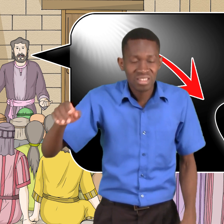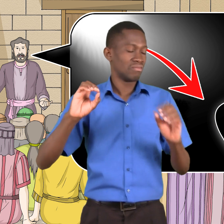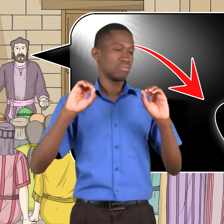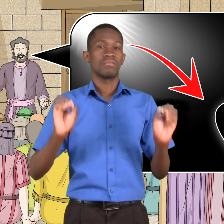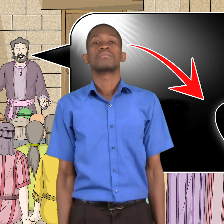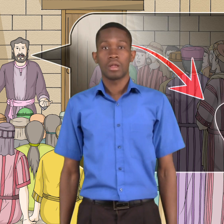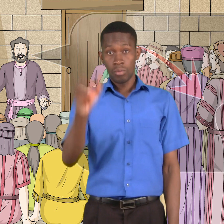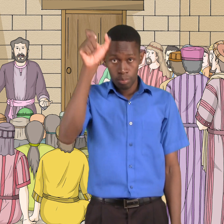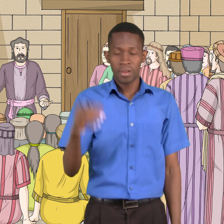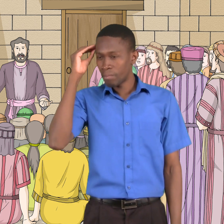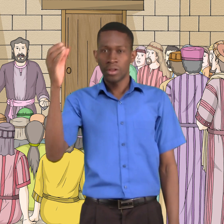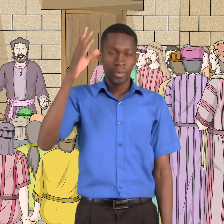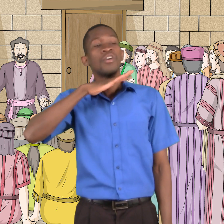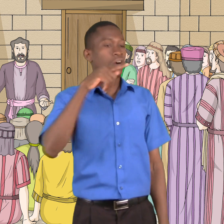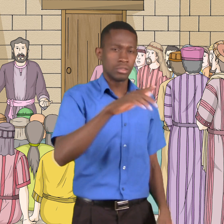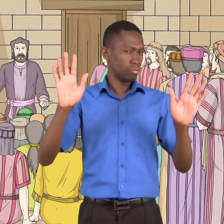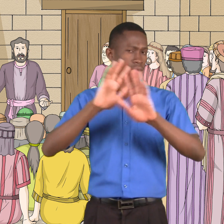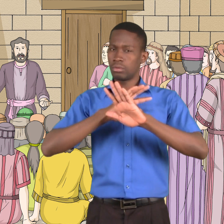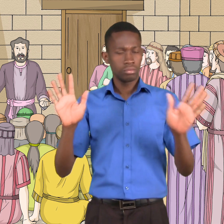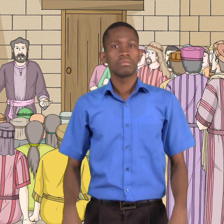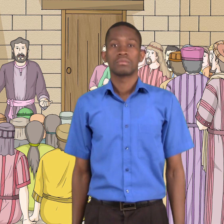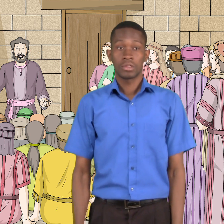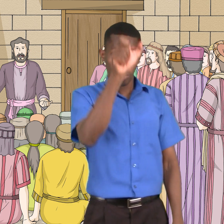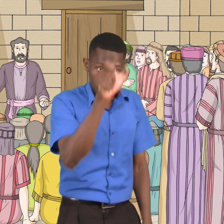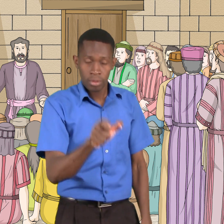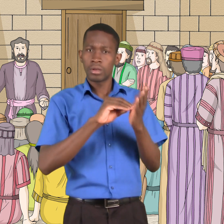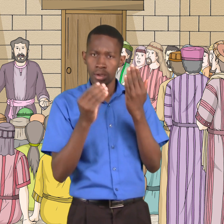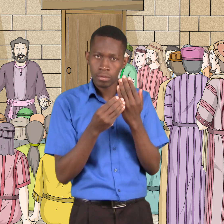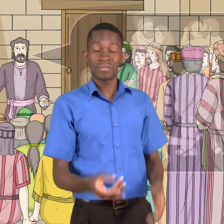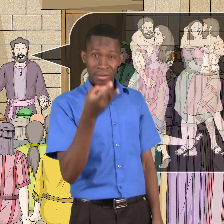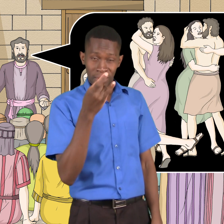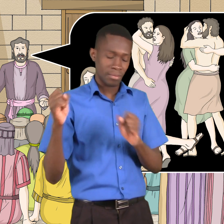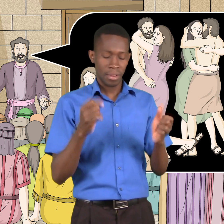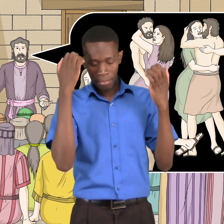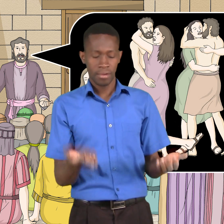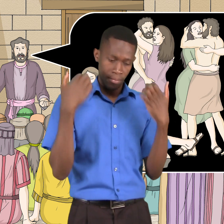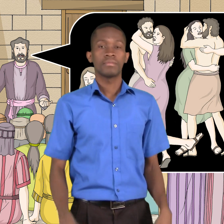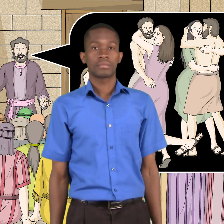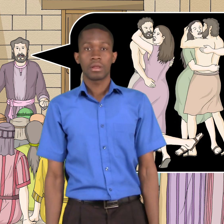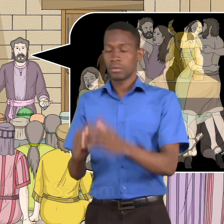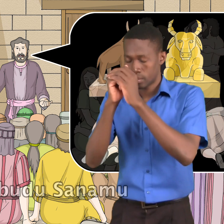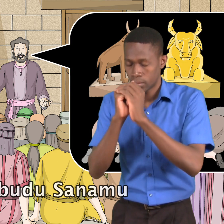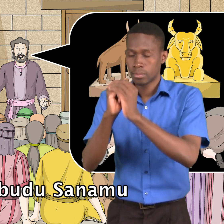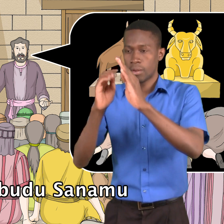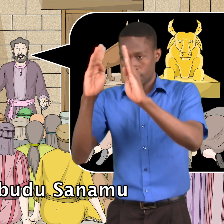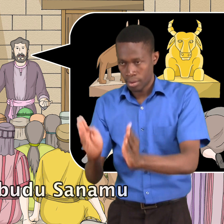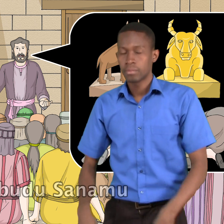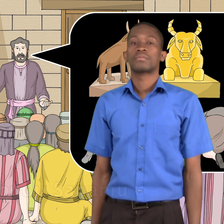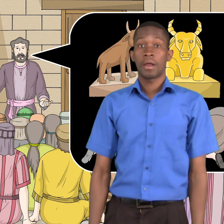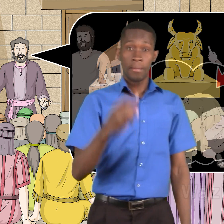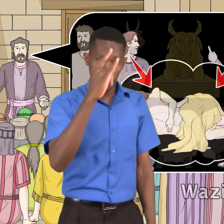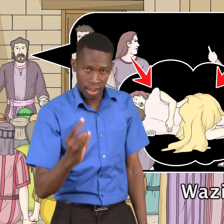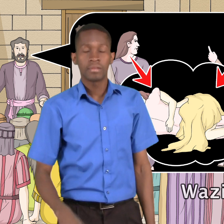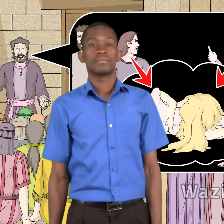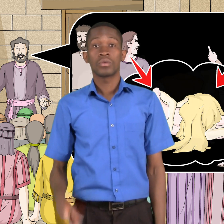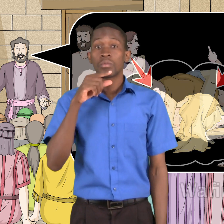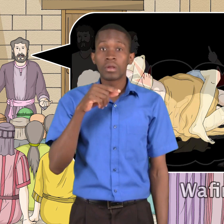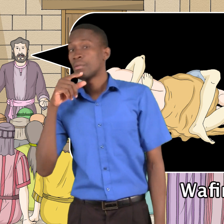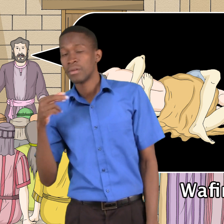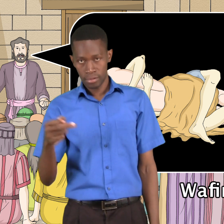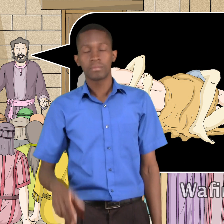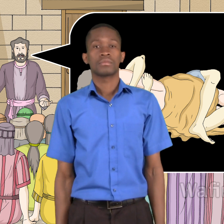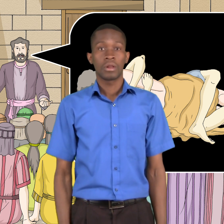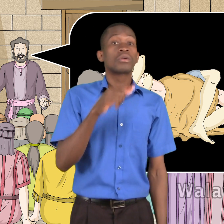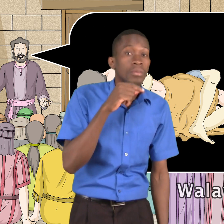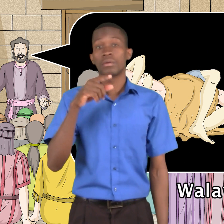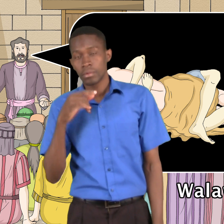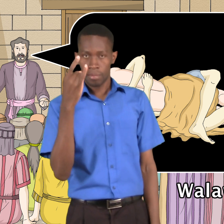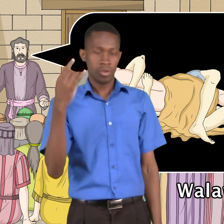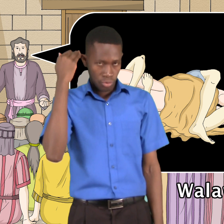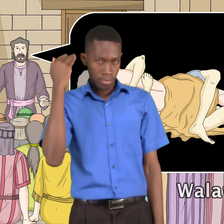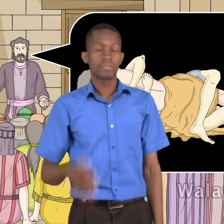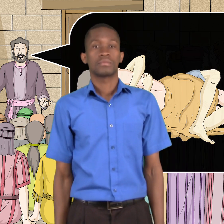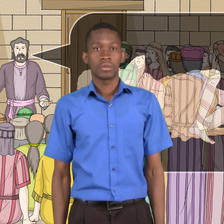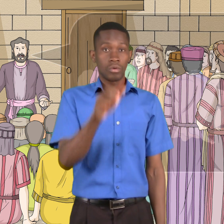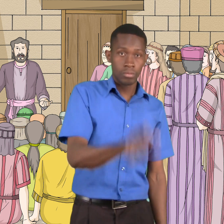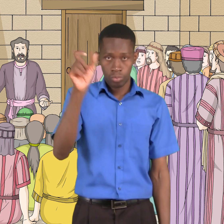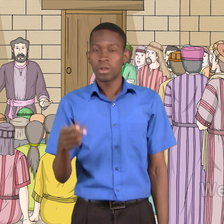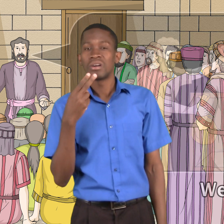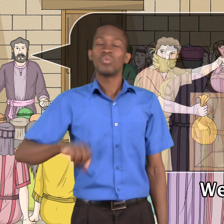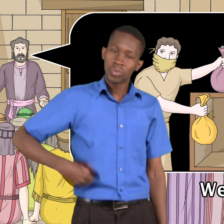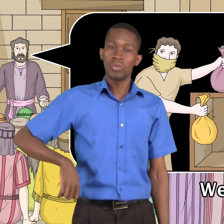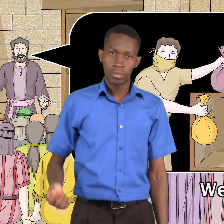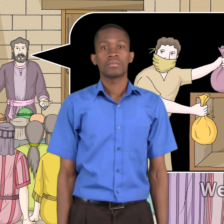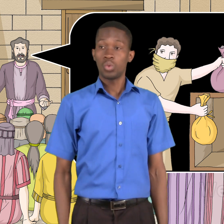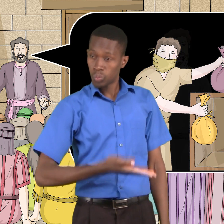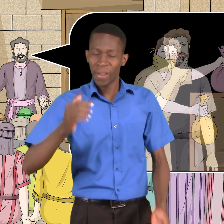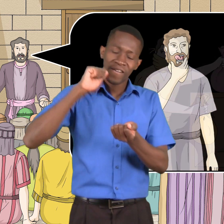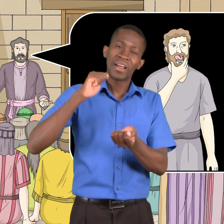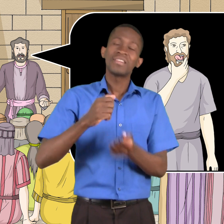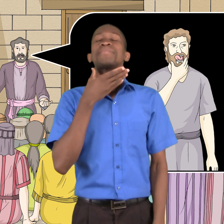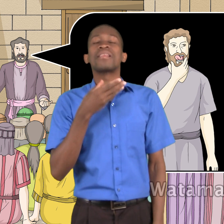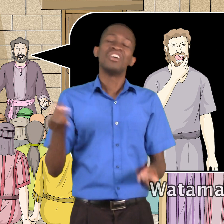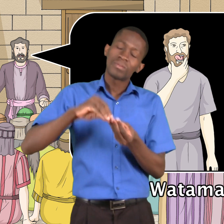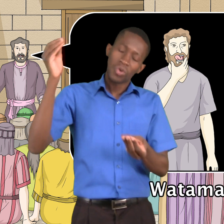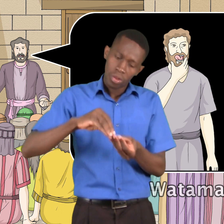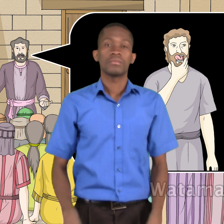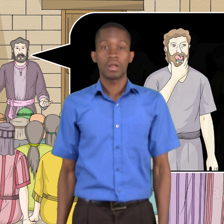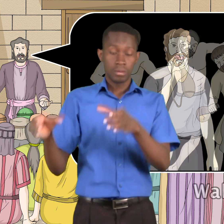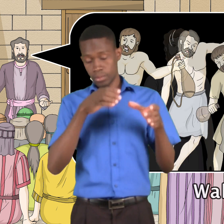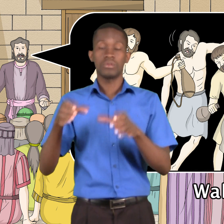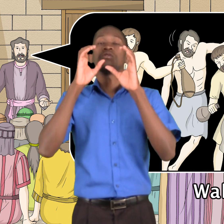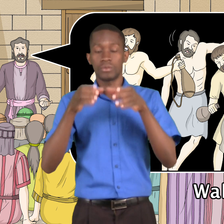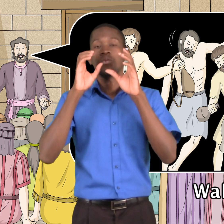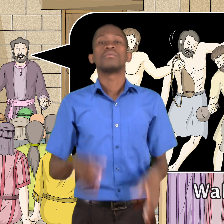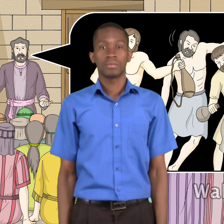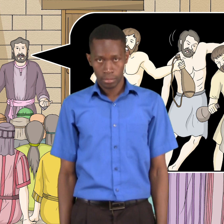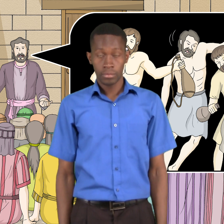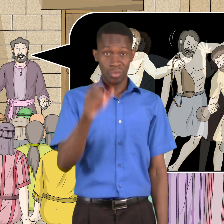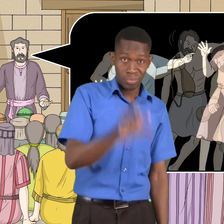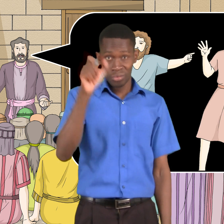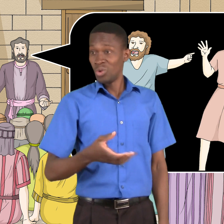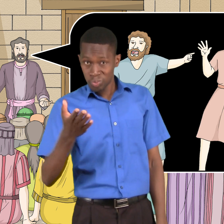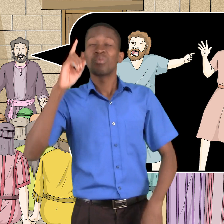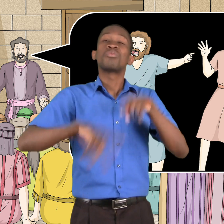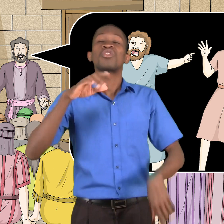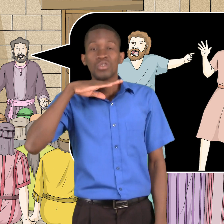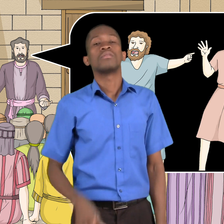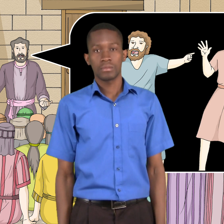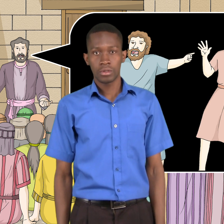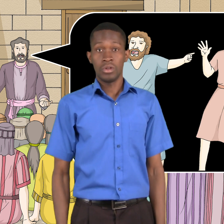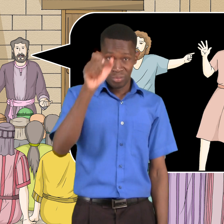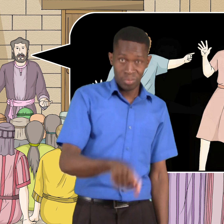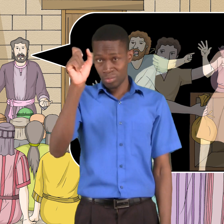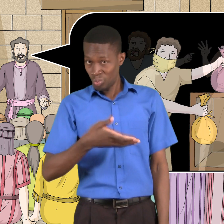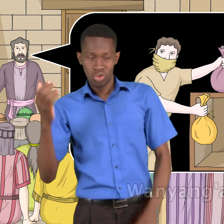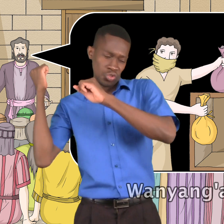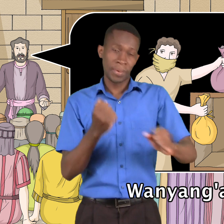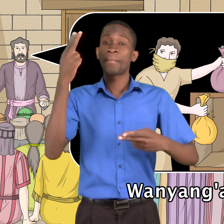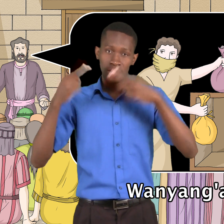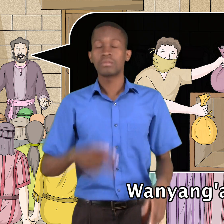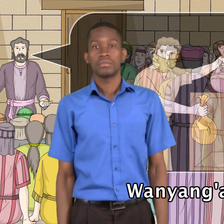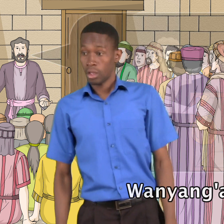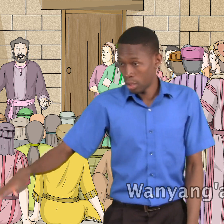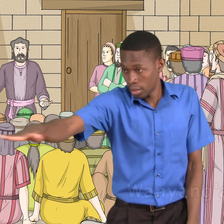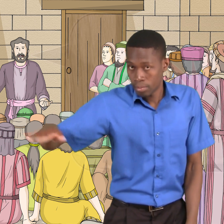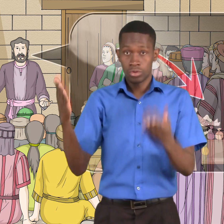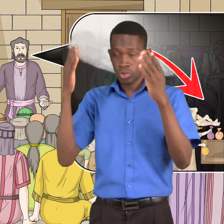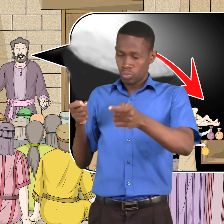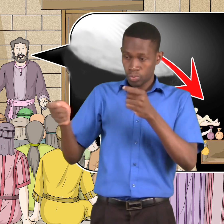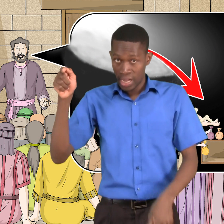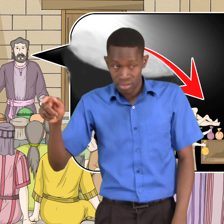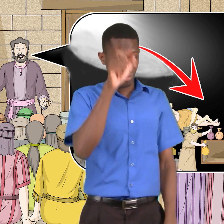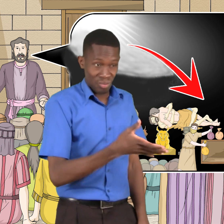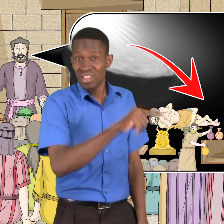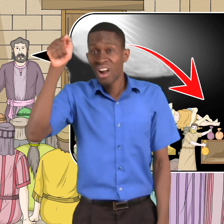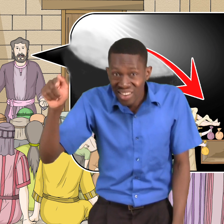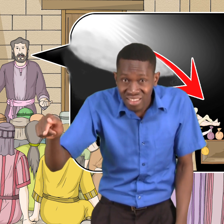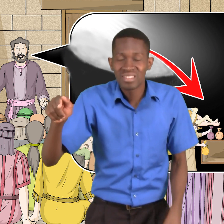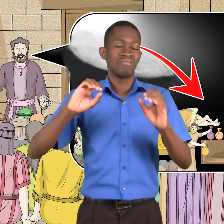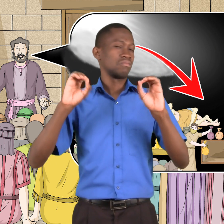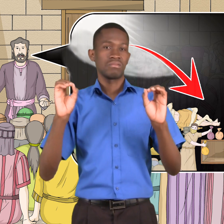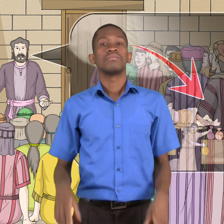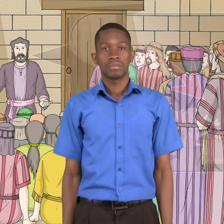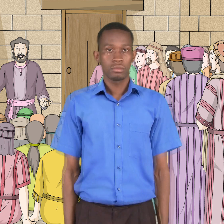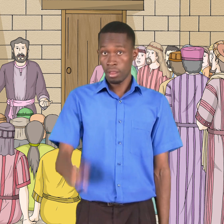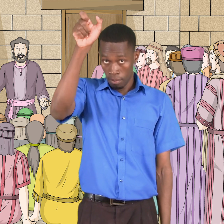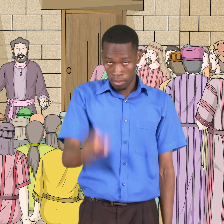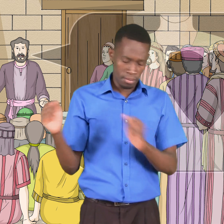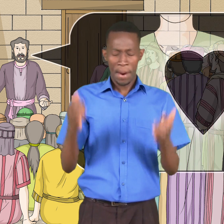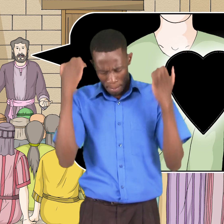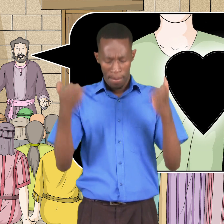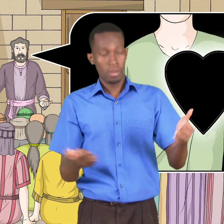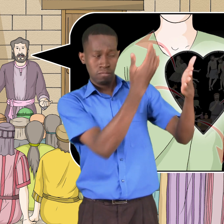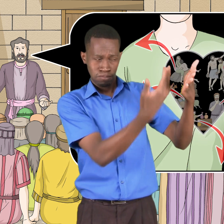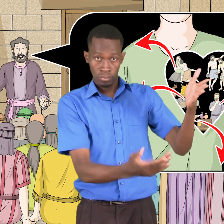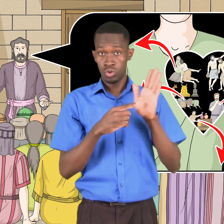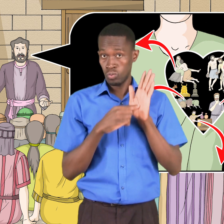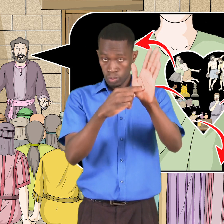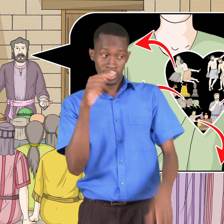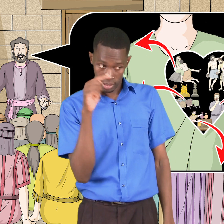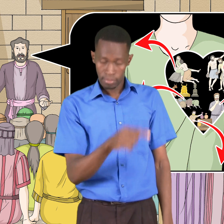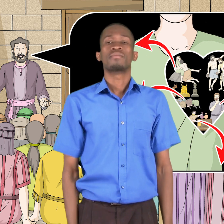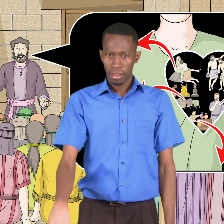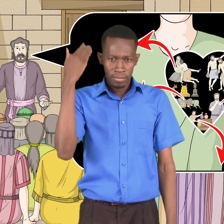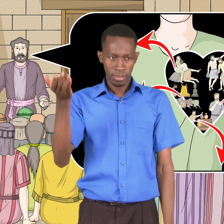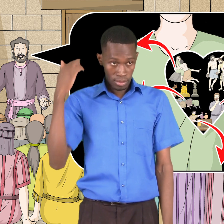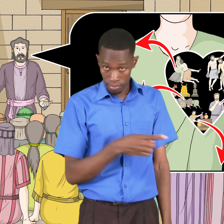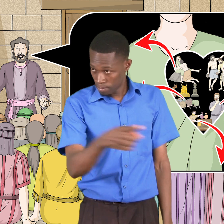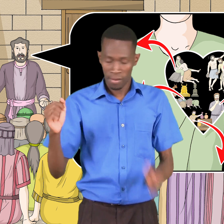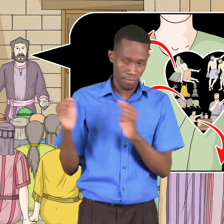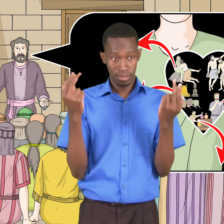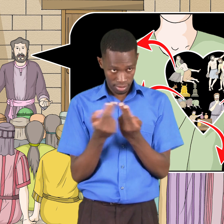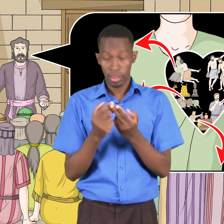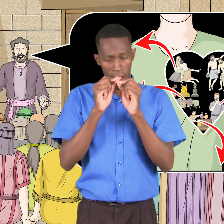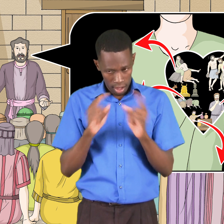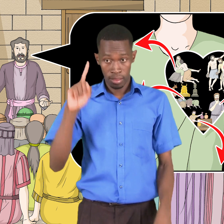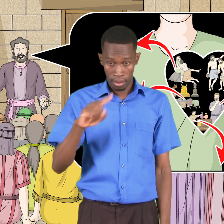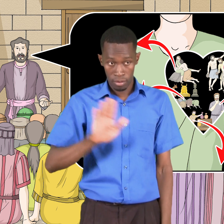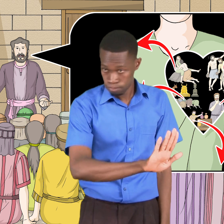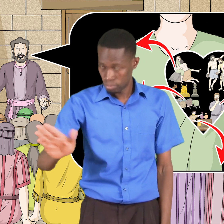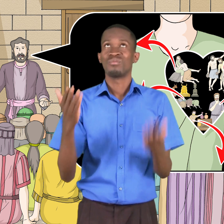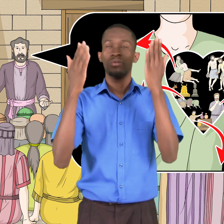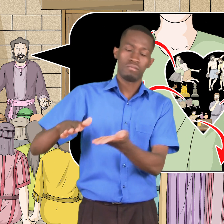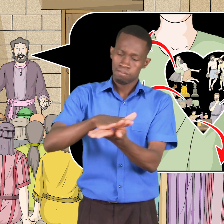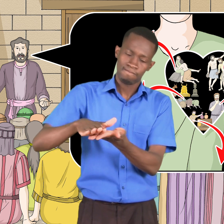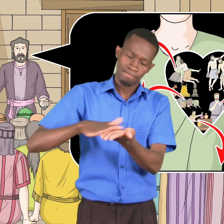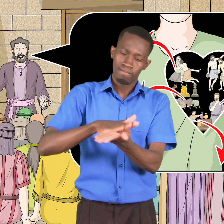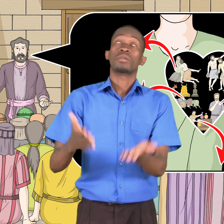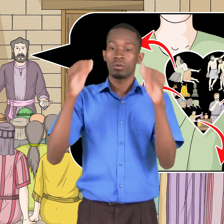Do not be deceived: Neither the sexually immoral, nor idolaters, nor adulterers, nor men who submit to or perform homosexual acts, nor thieves, nor the greedy, nor drunkards, nor verbal abusers, nor swindlers, will inherit the kingdom of God.